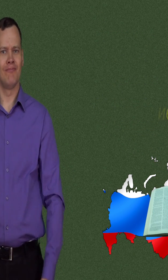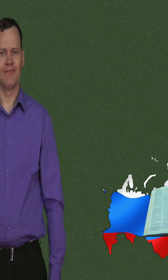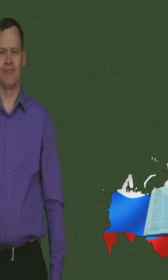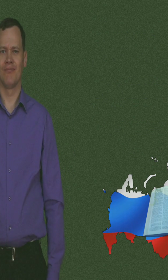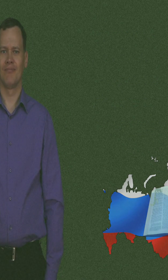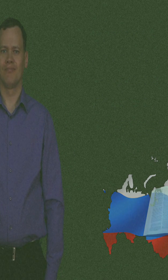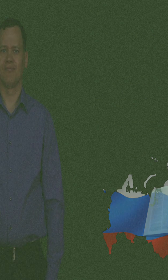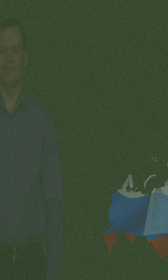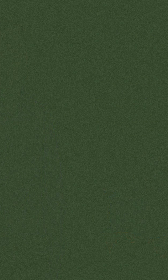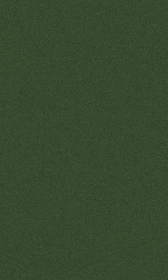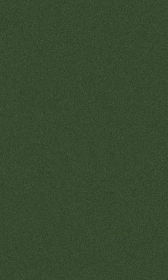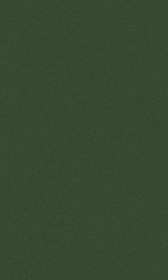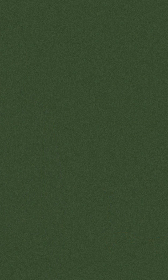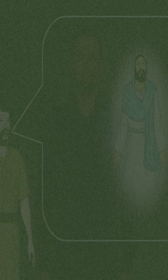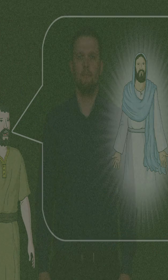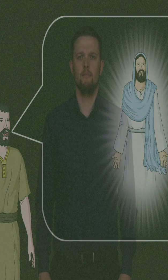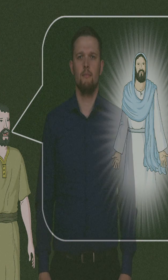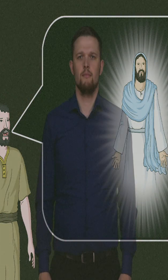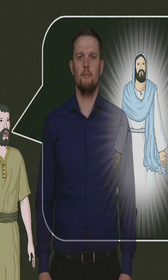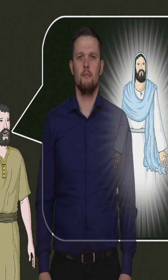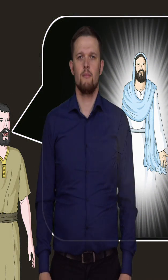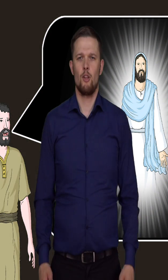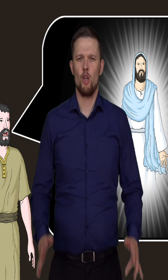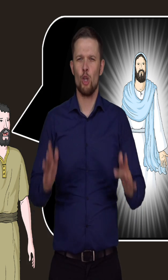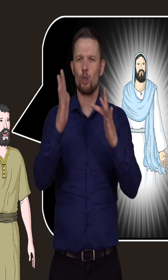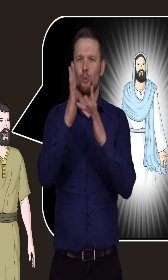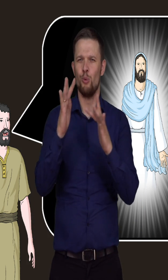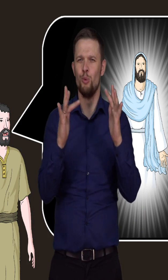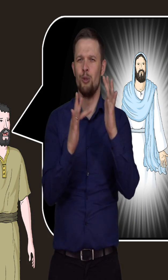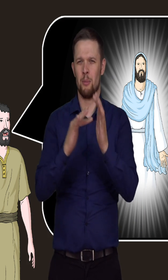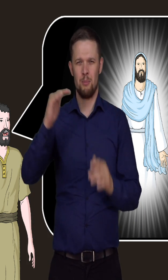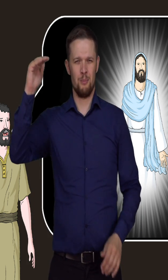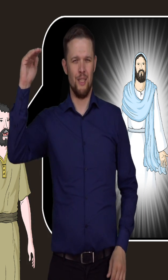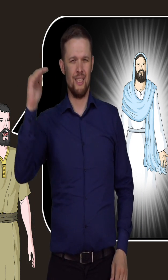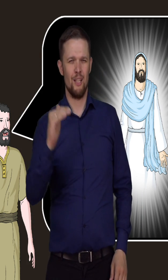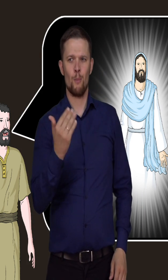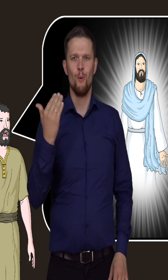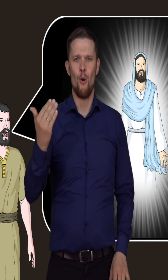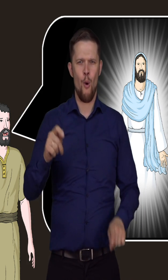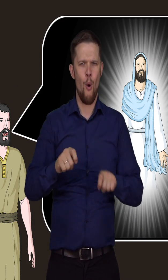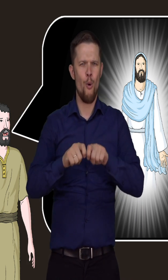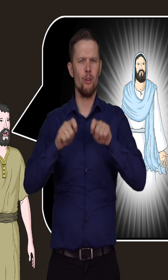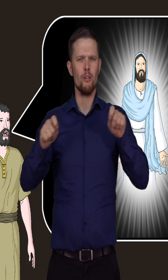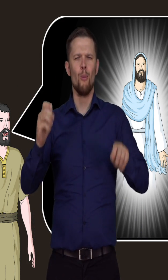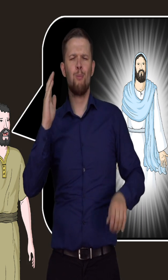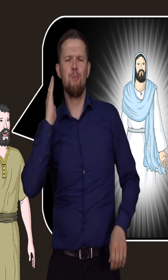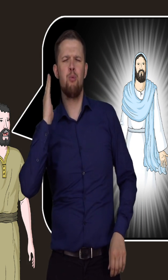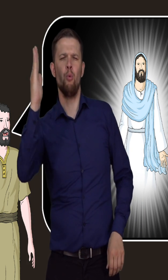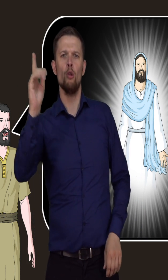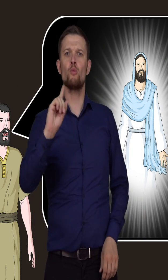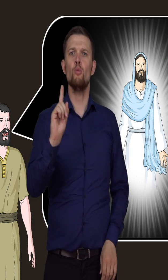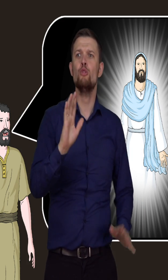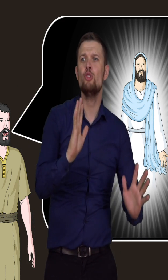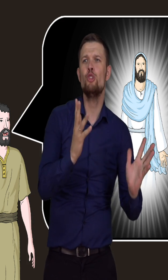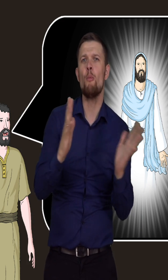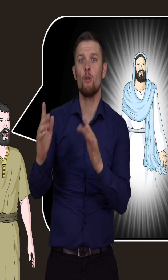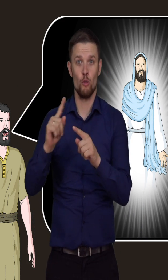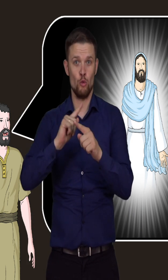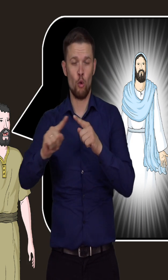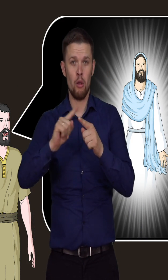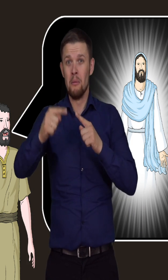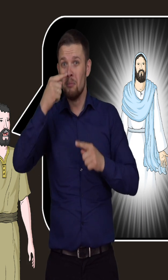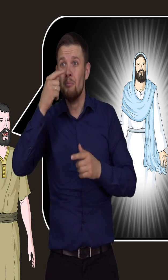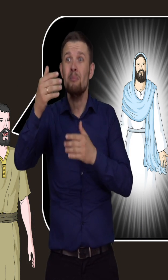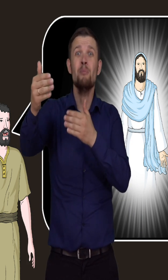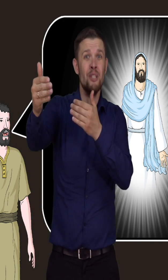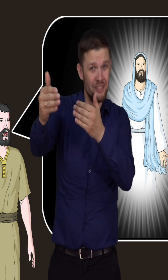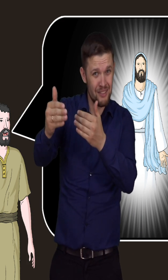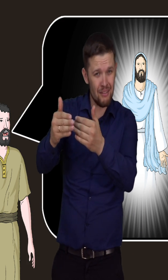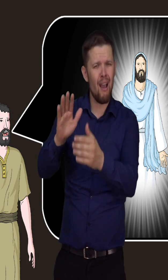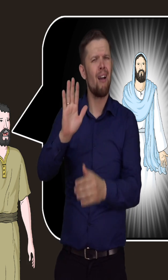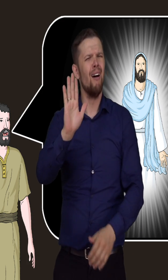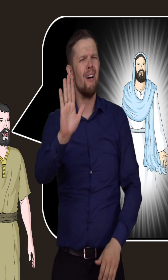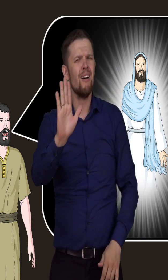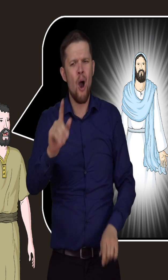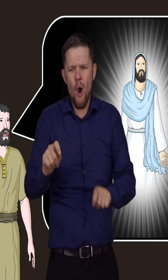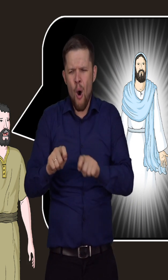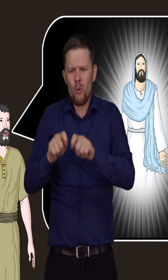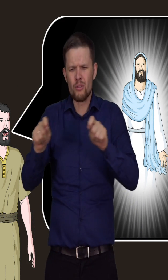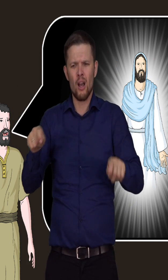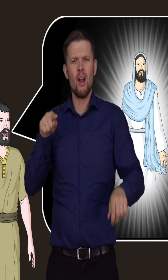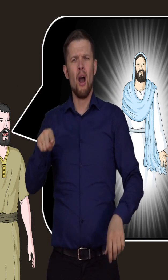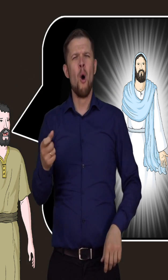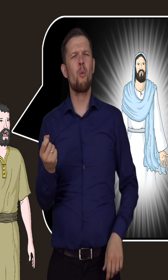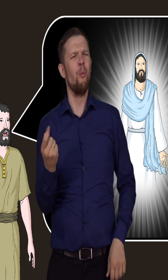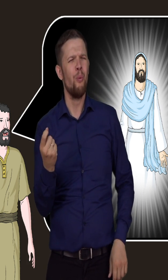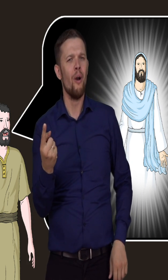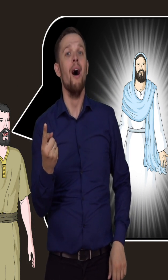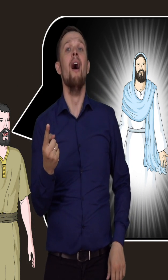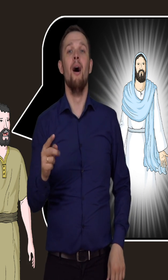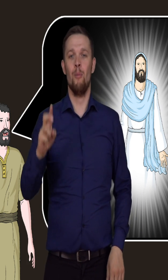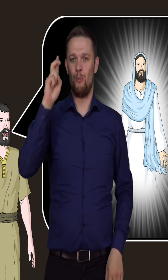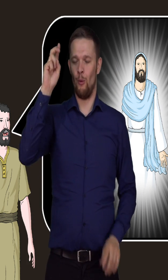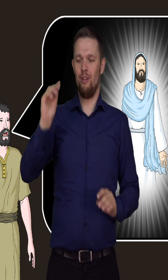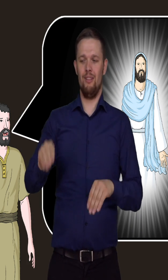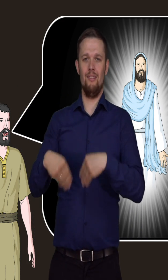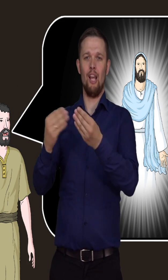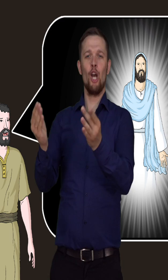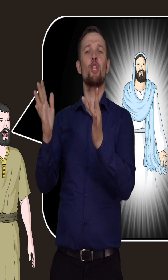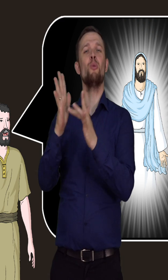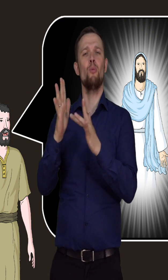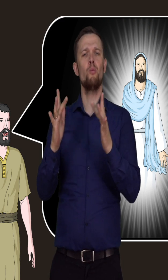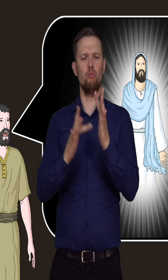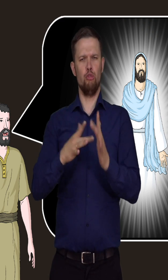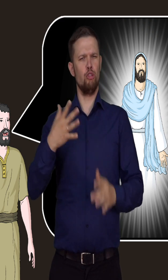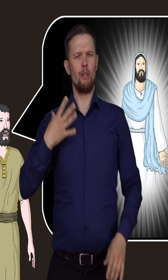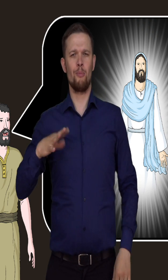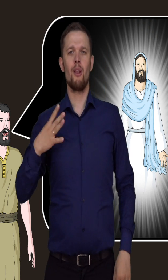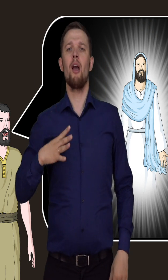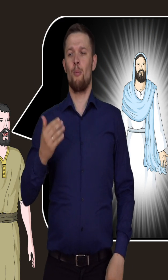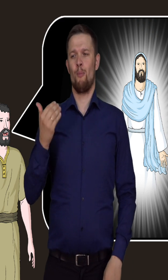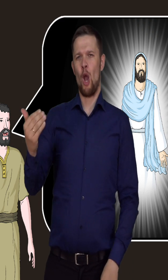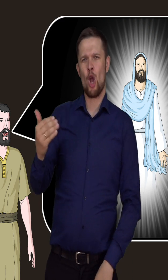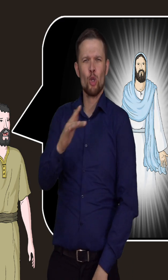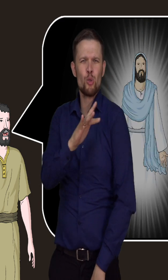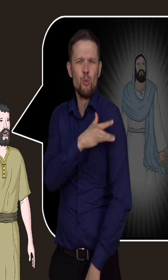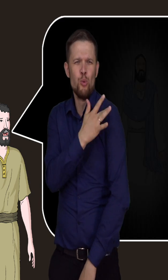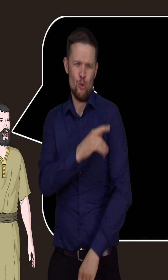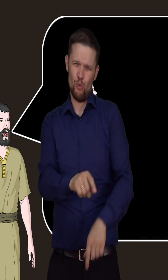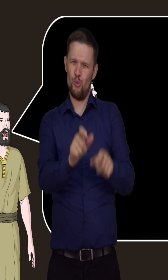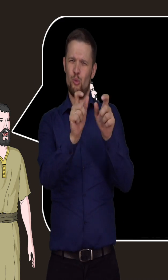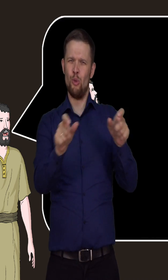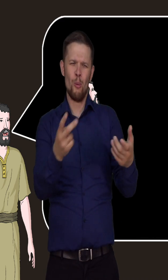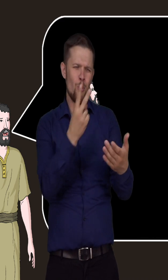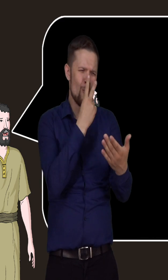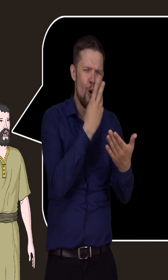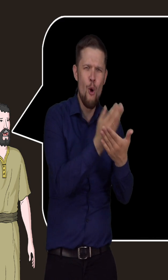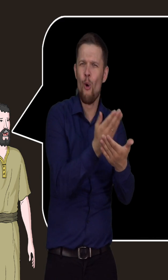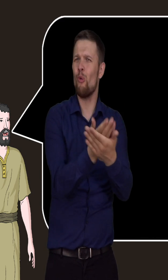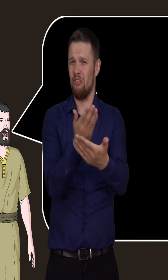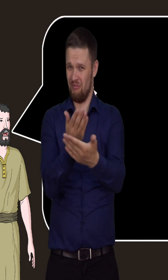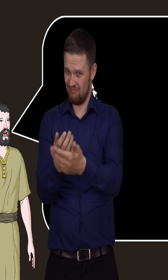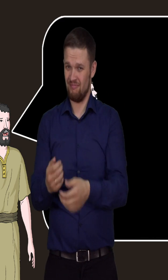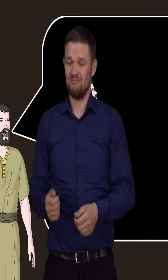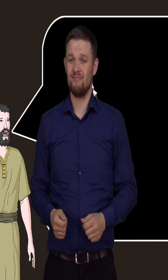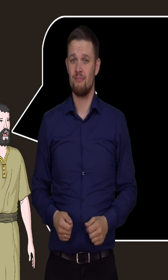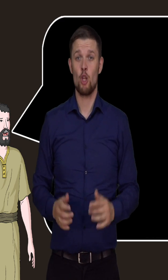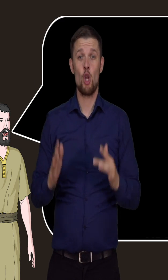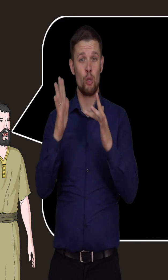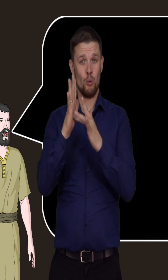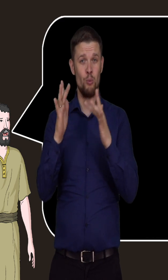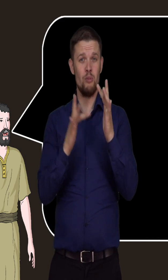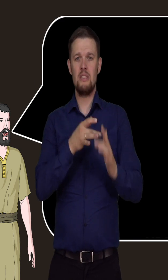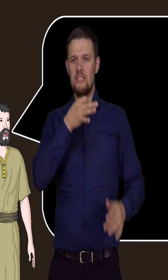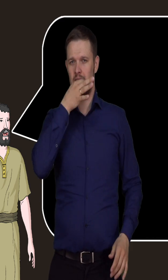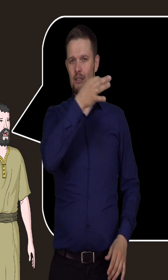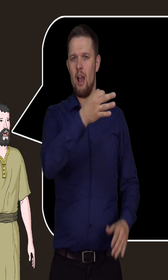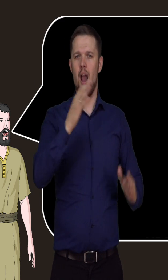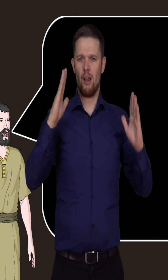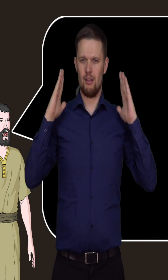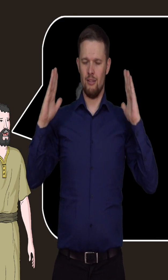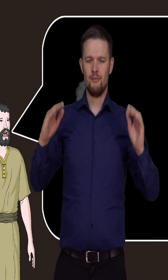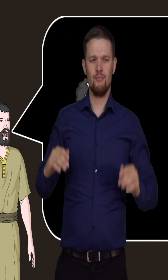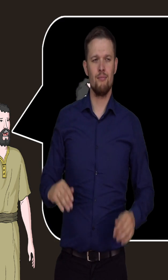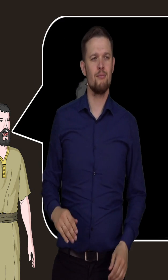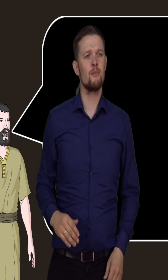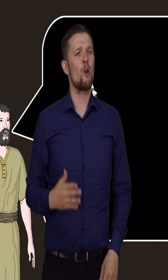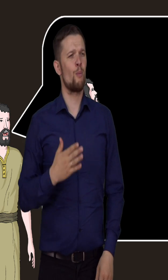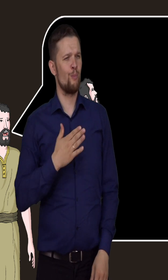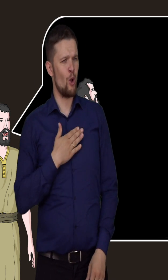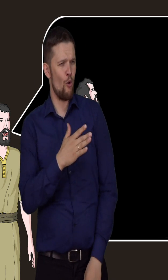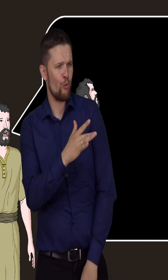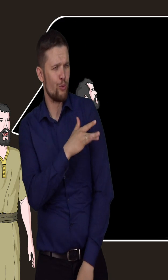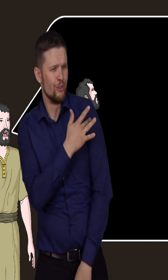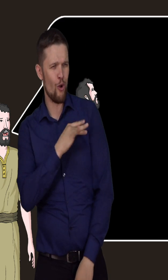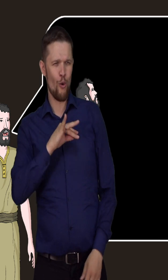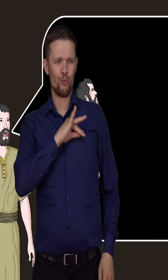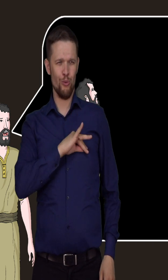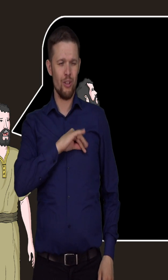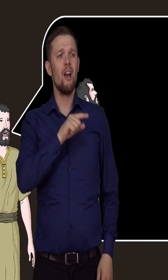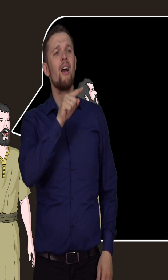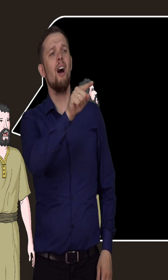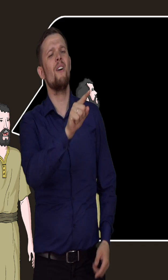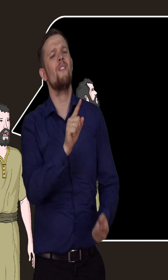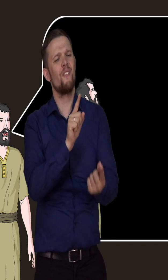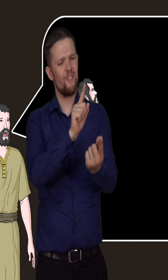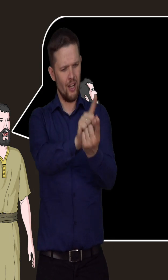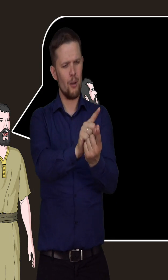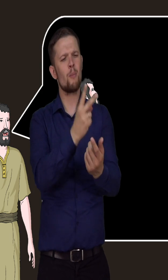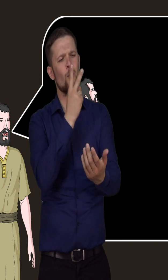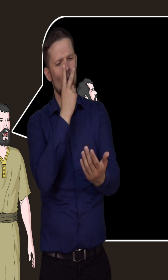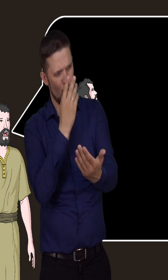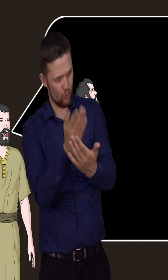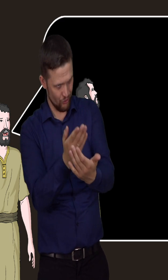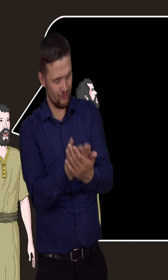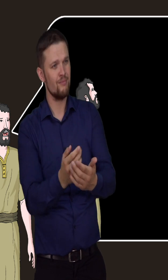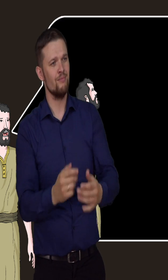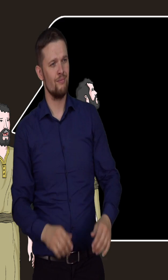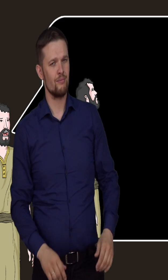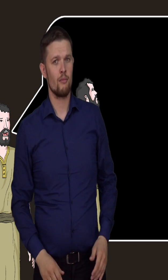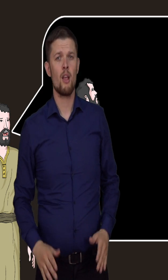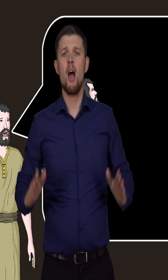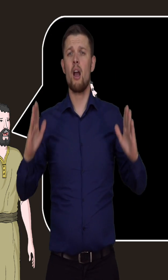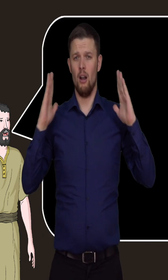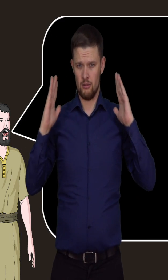This is the revelation of Jesus Christ, which God gave Him to show His servants what must soon come to pass.